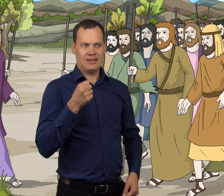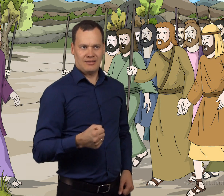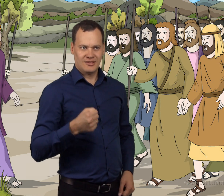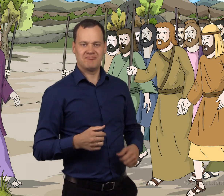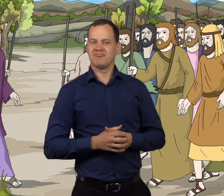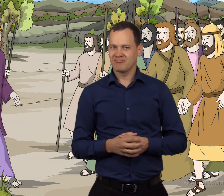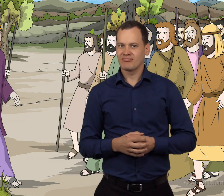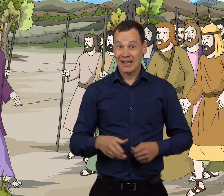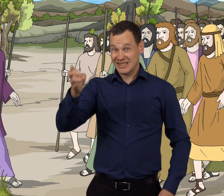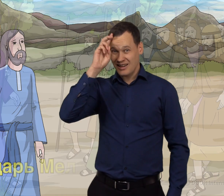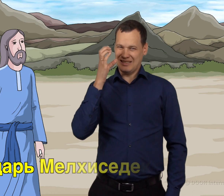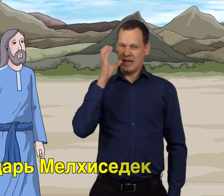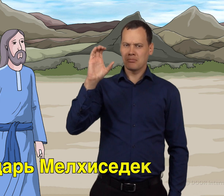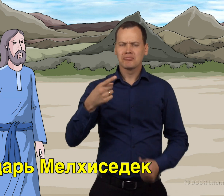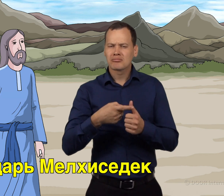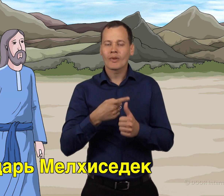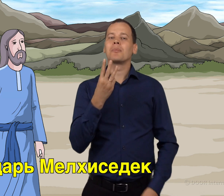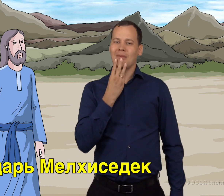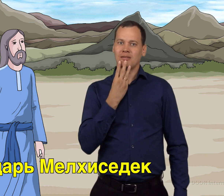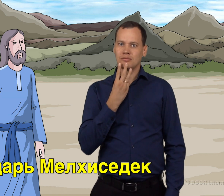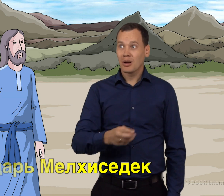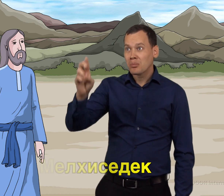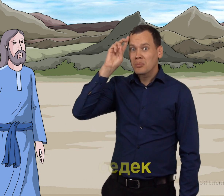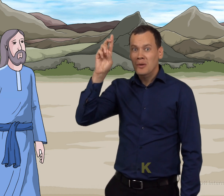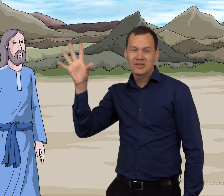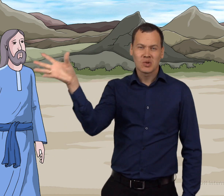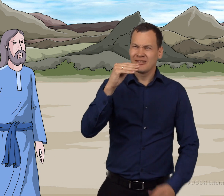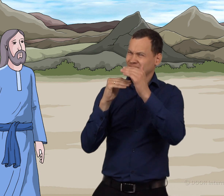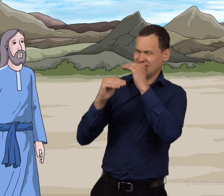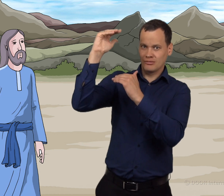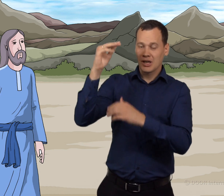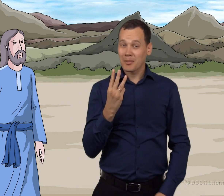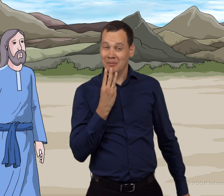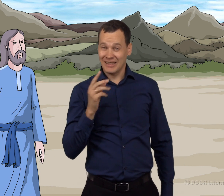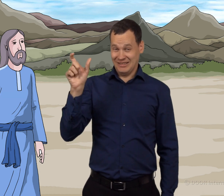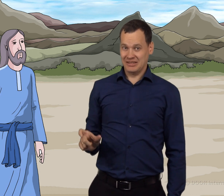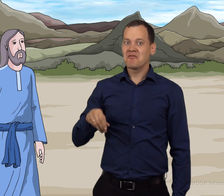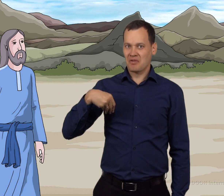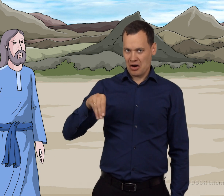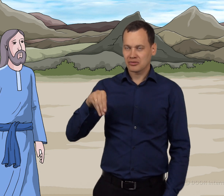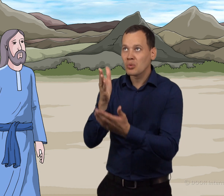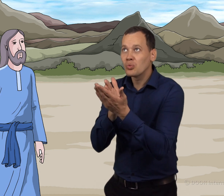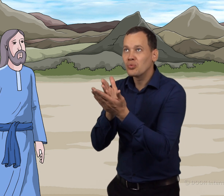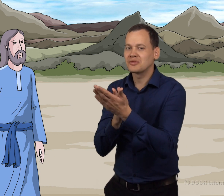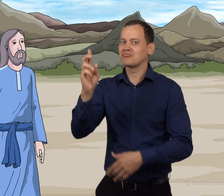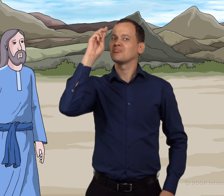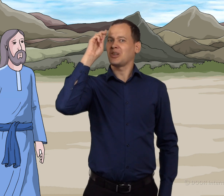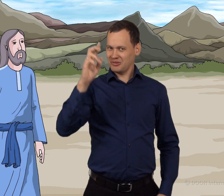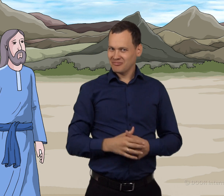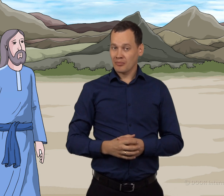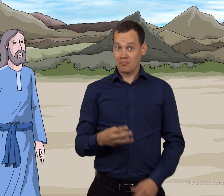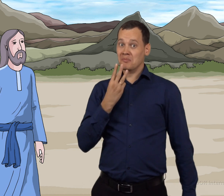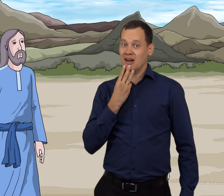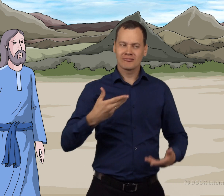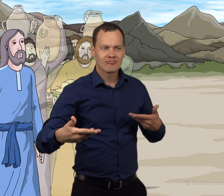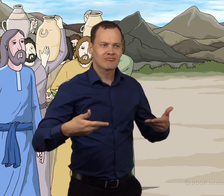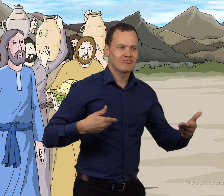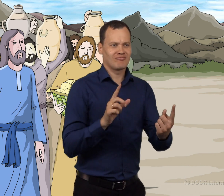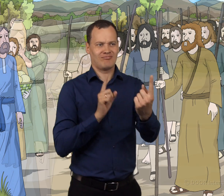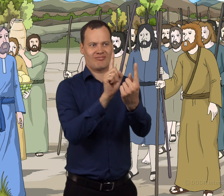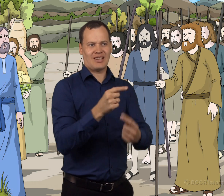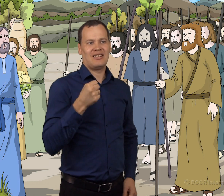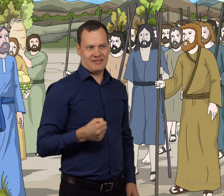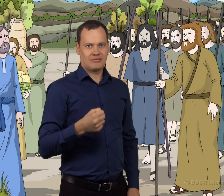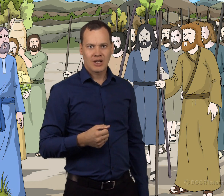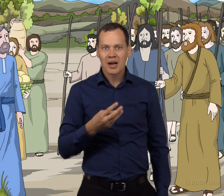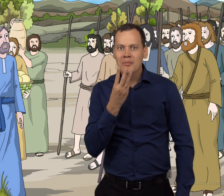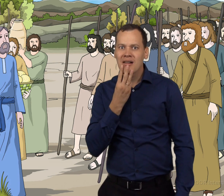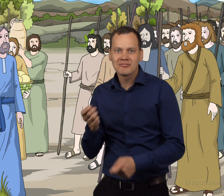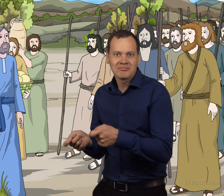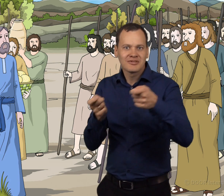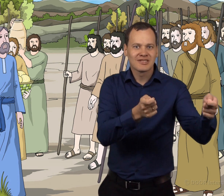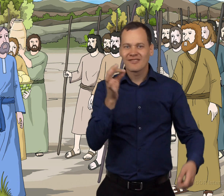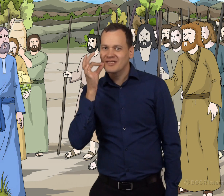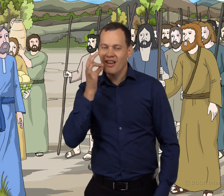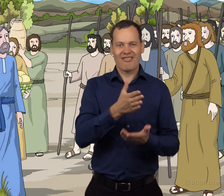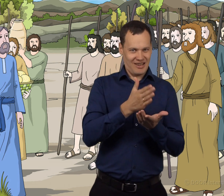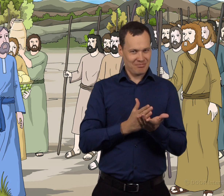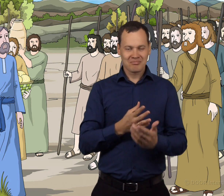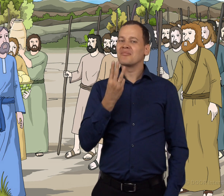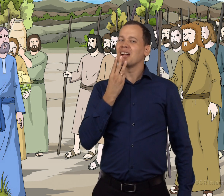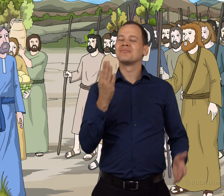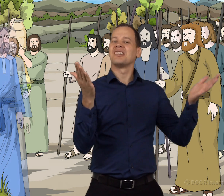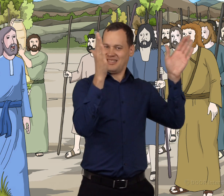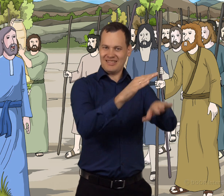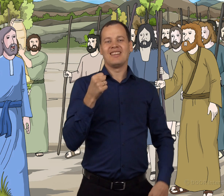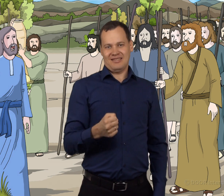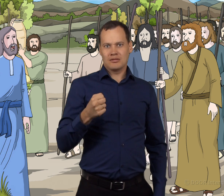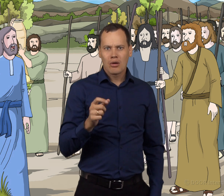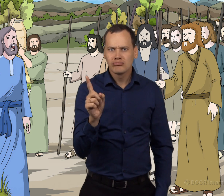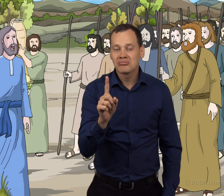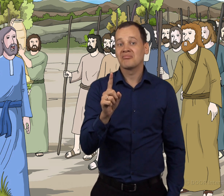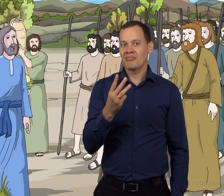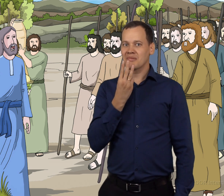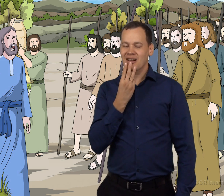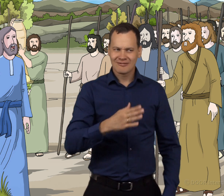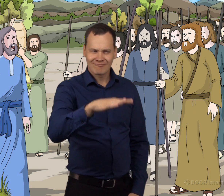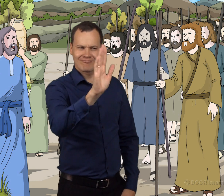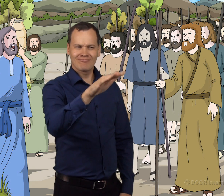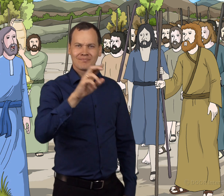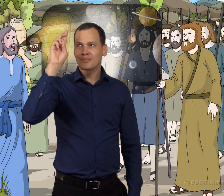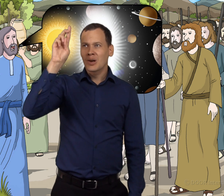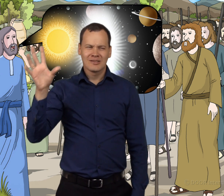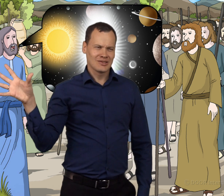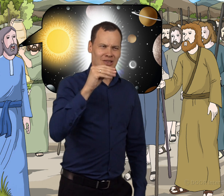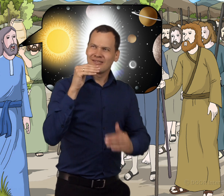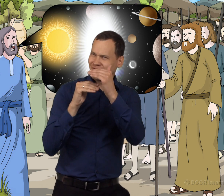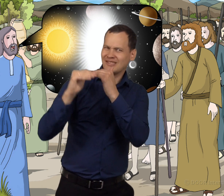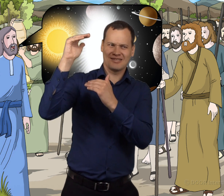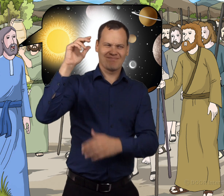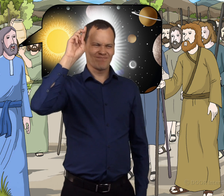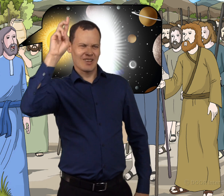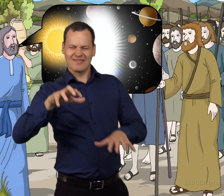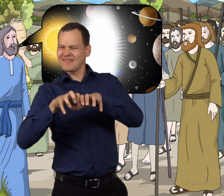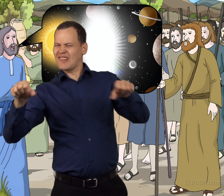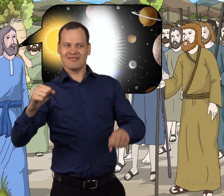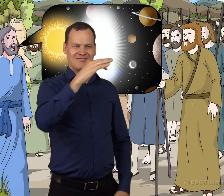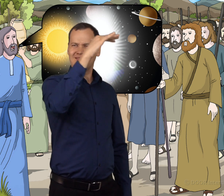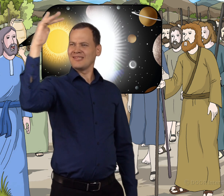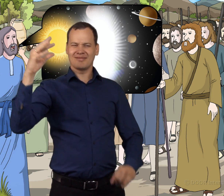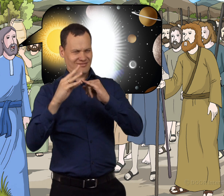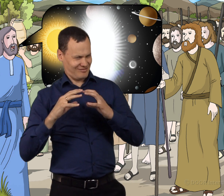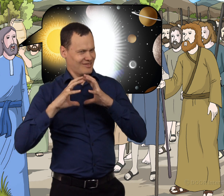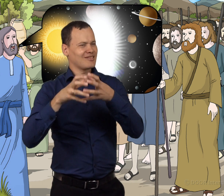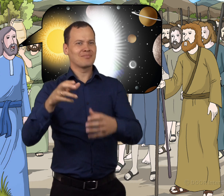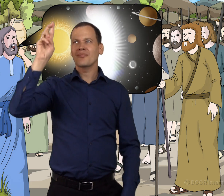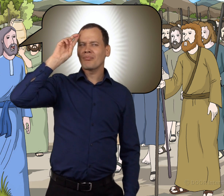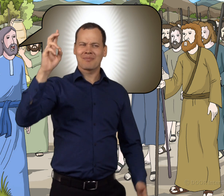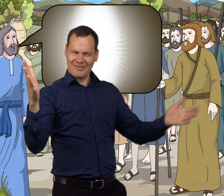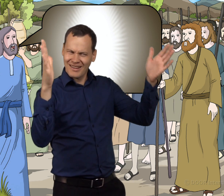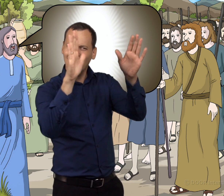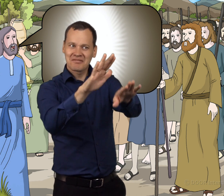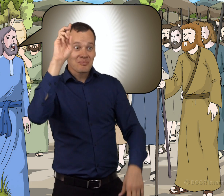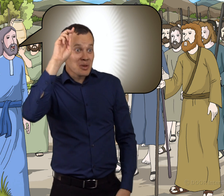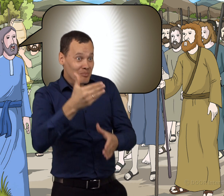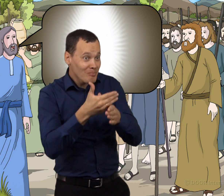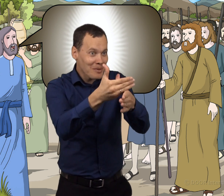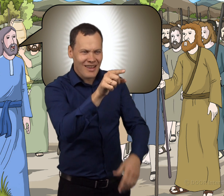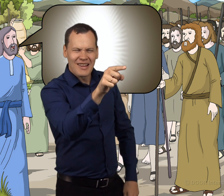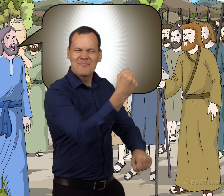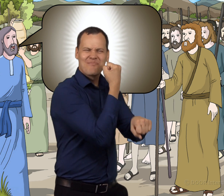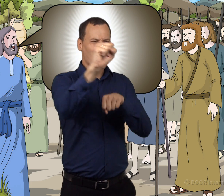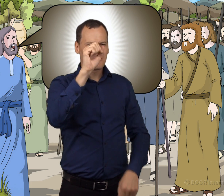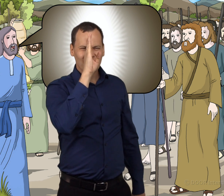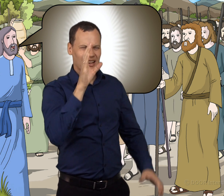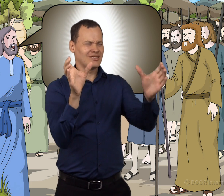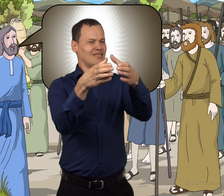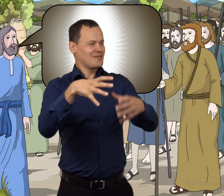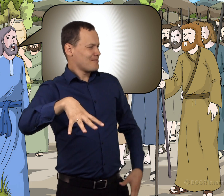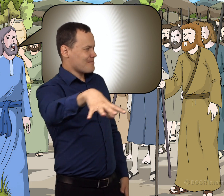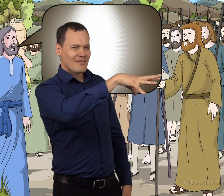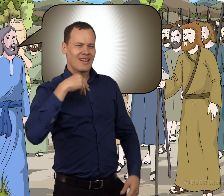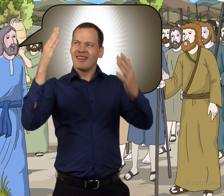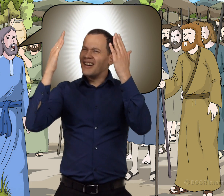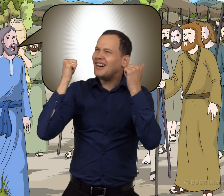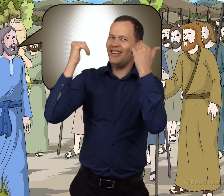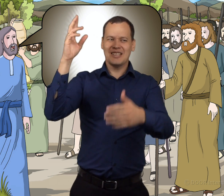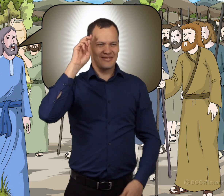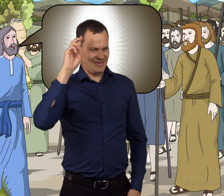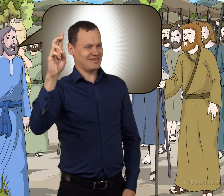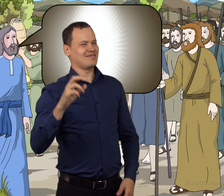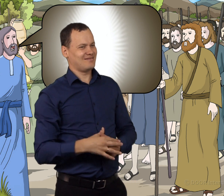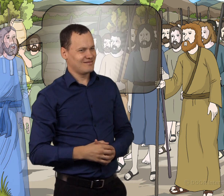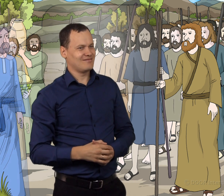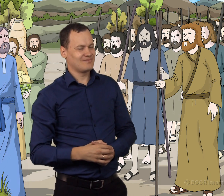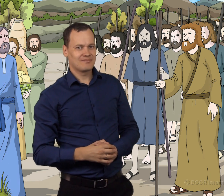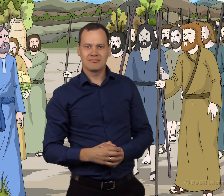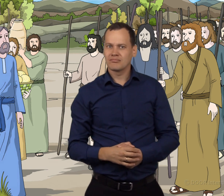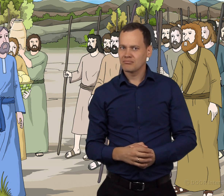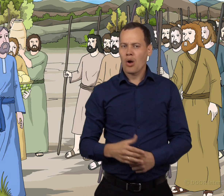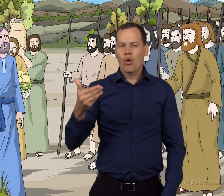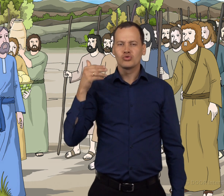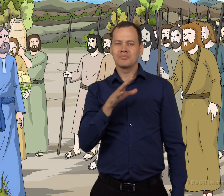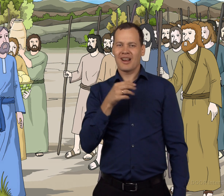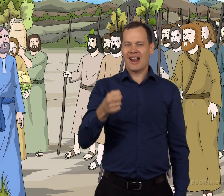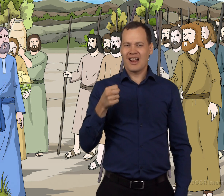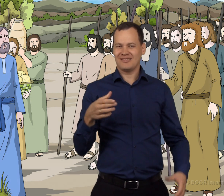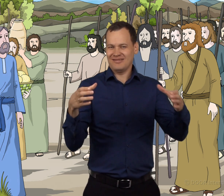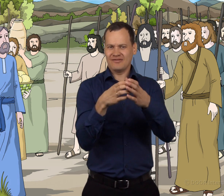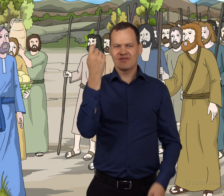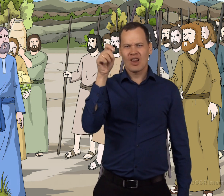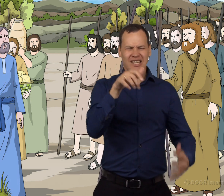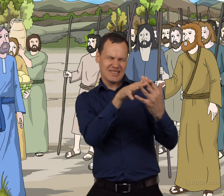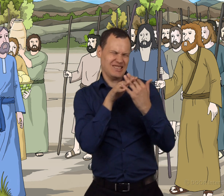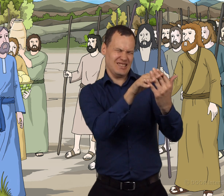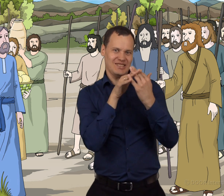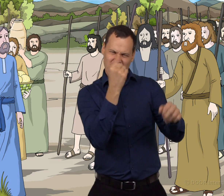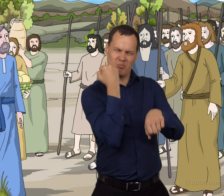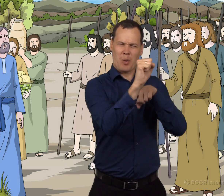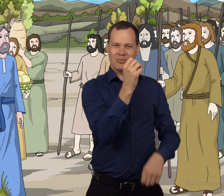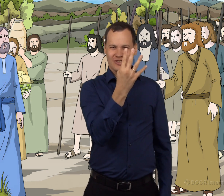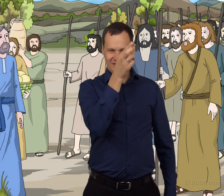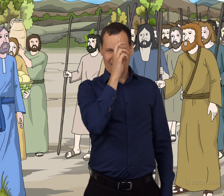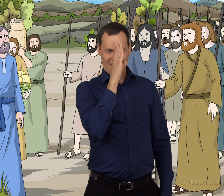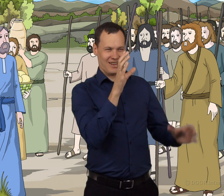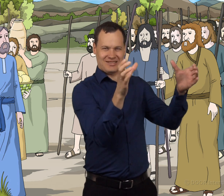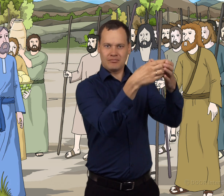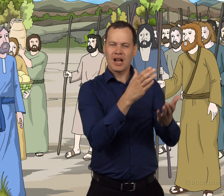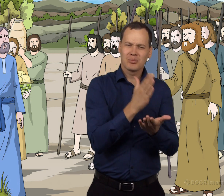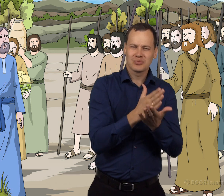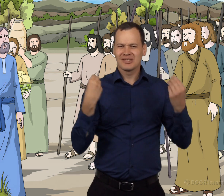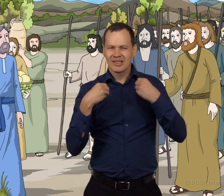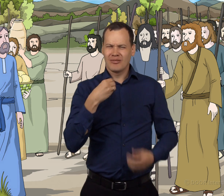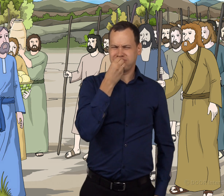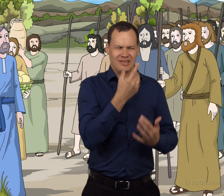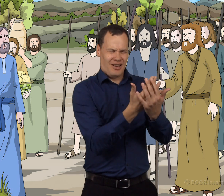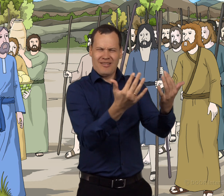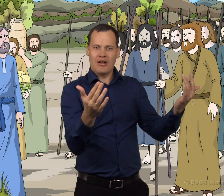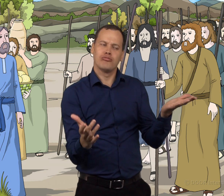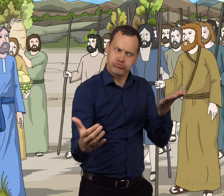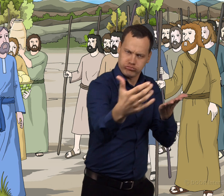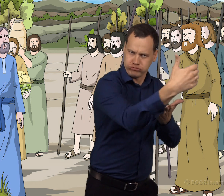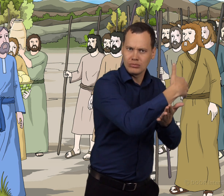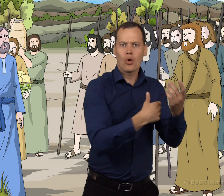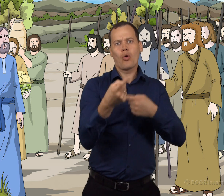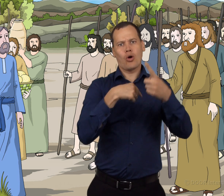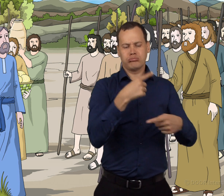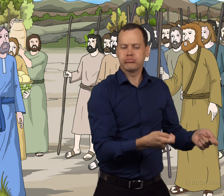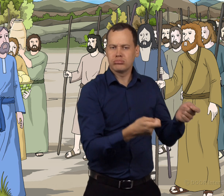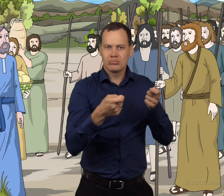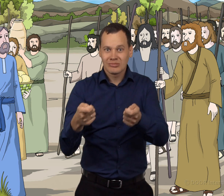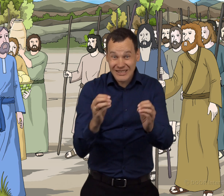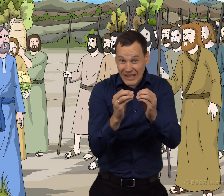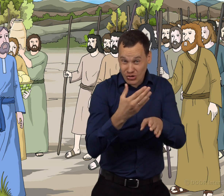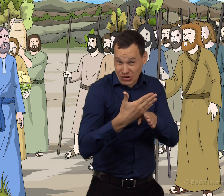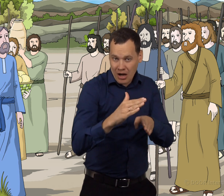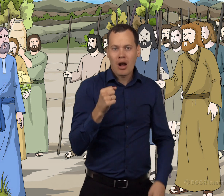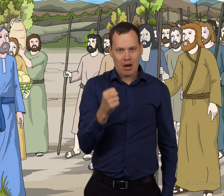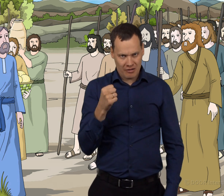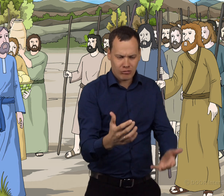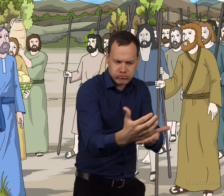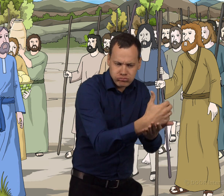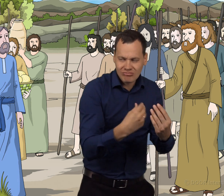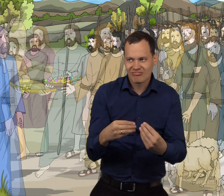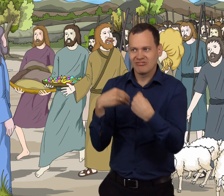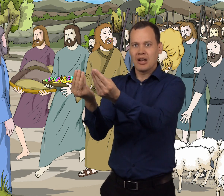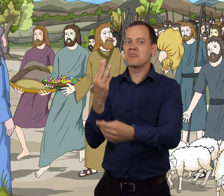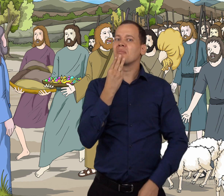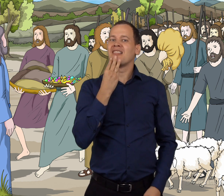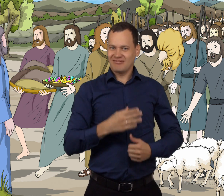Then Melchizedek king of Salem brought out bread and wine—since he was priest of God Most High — and he blessed Abram and said: “Blessed be Abram by God Most High, Creator of heaven and earth, and blessed be God Most High, who has delivered your enemies into your hand.”